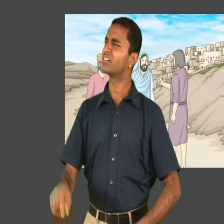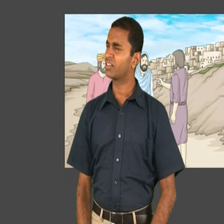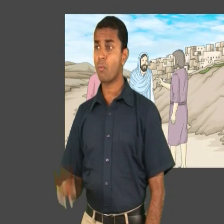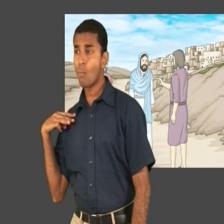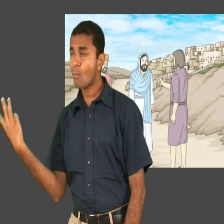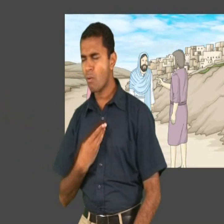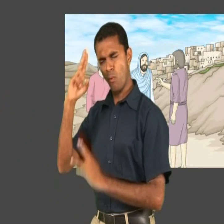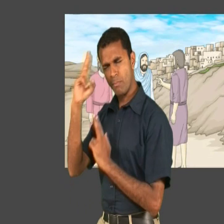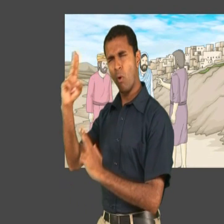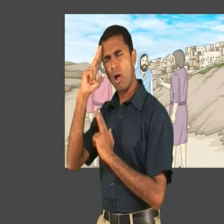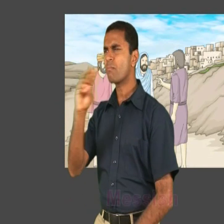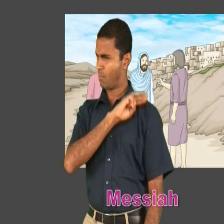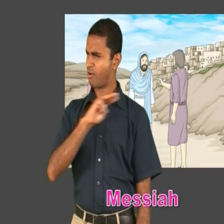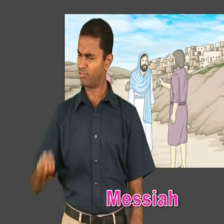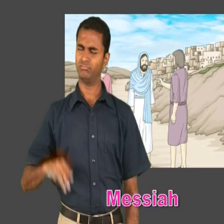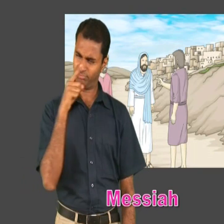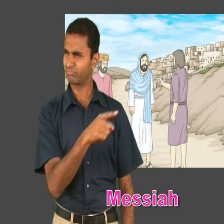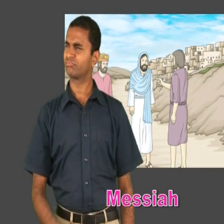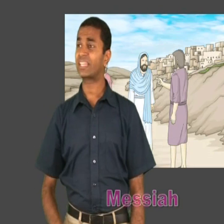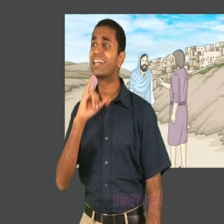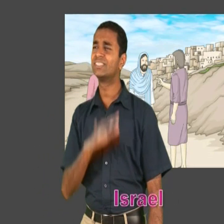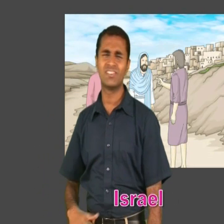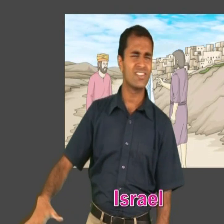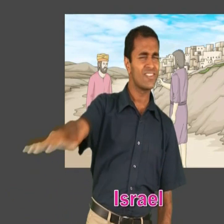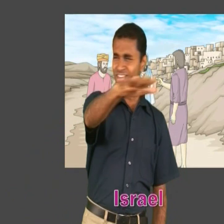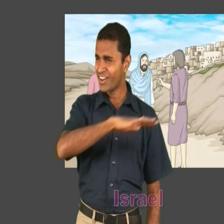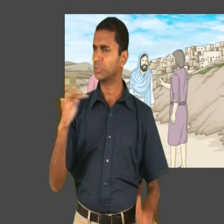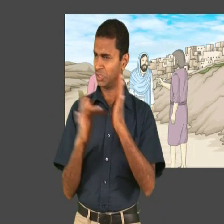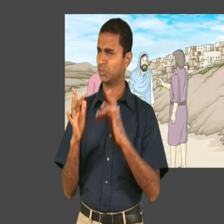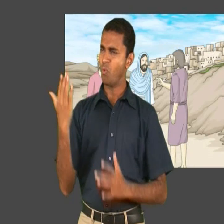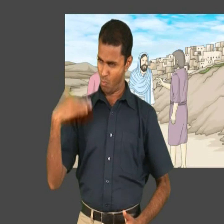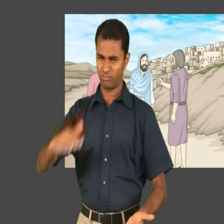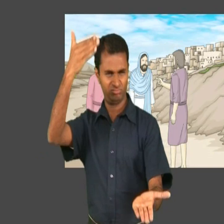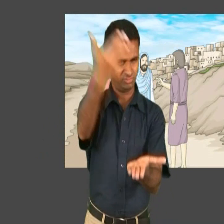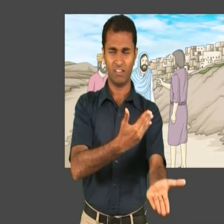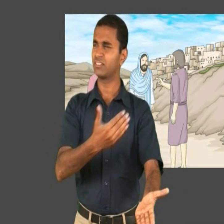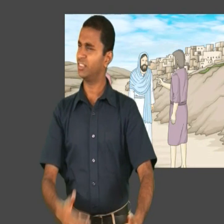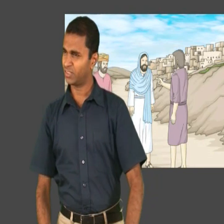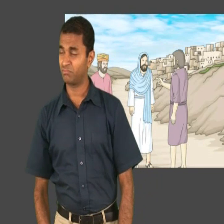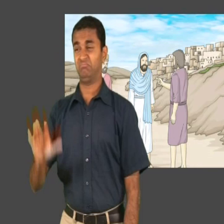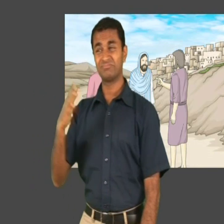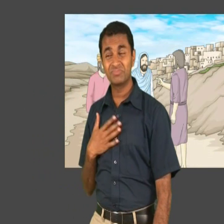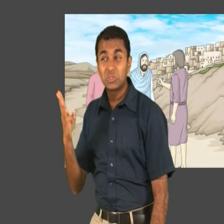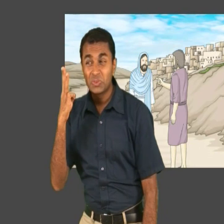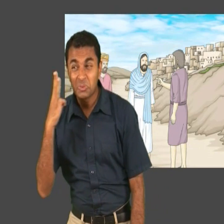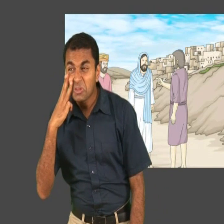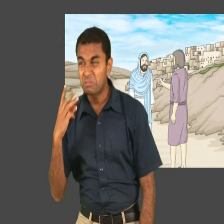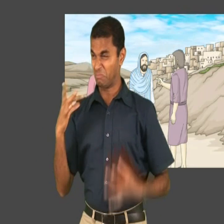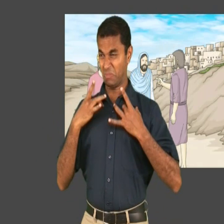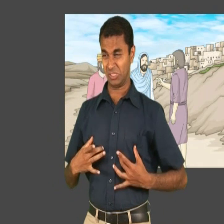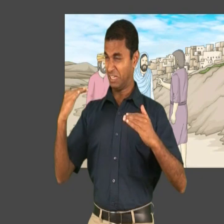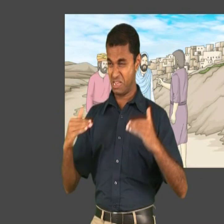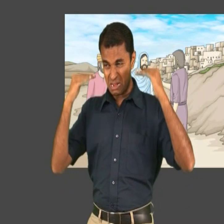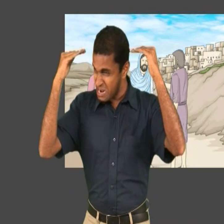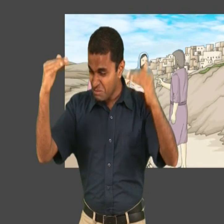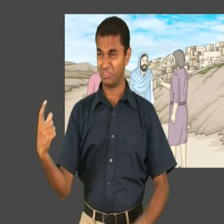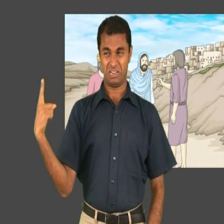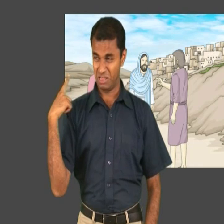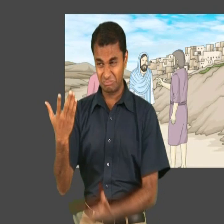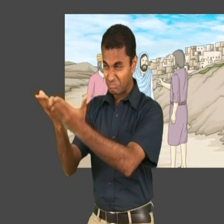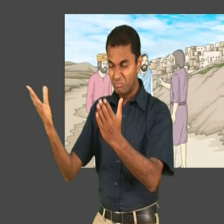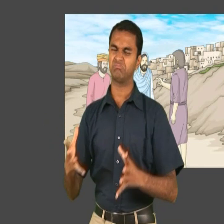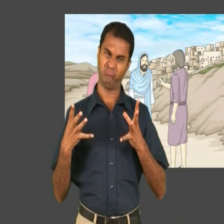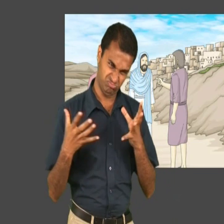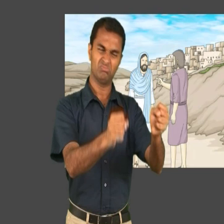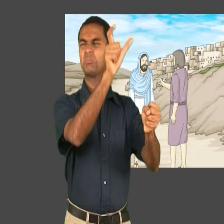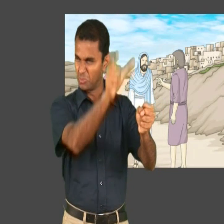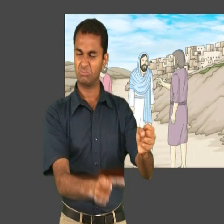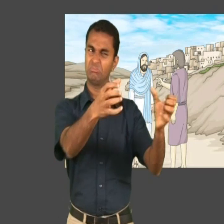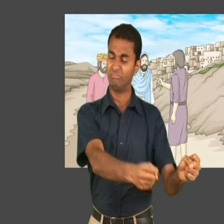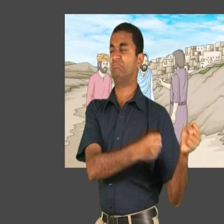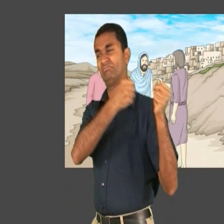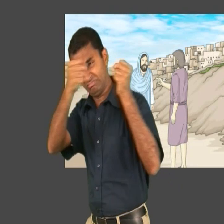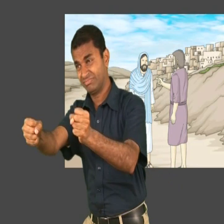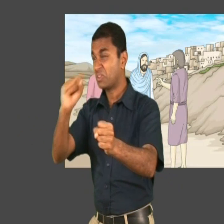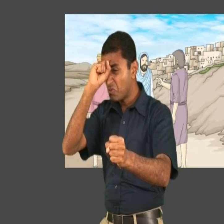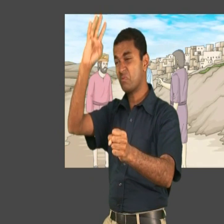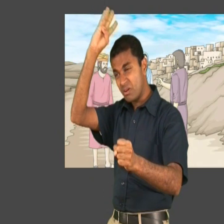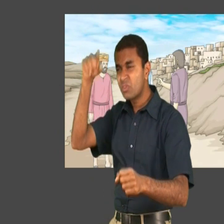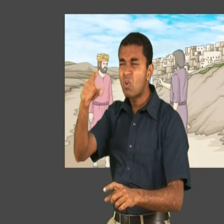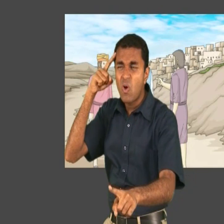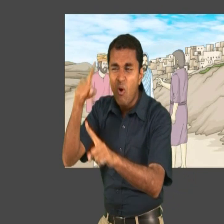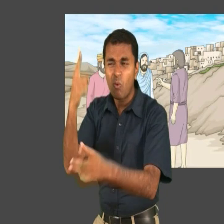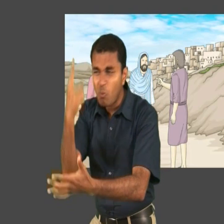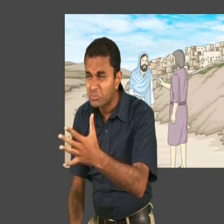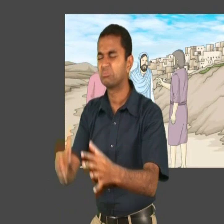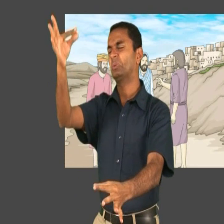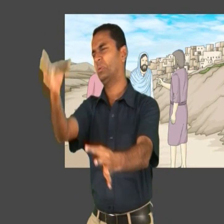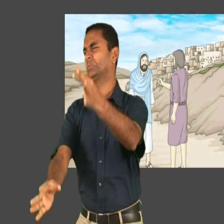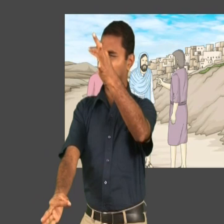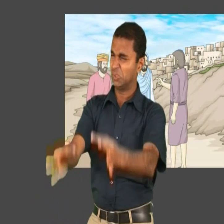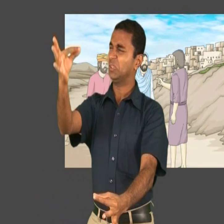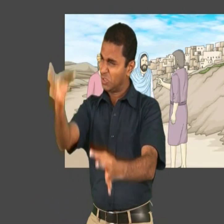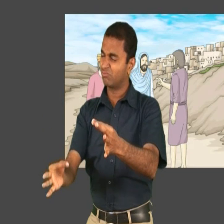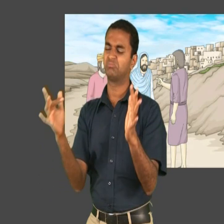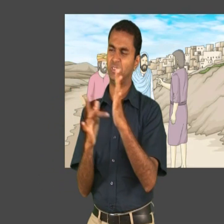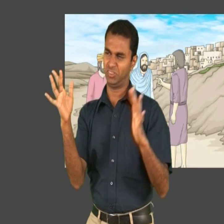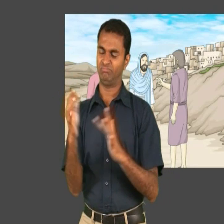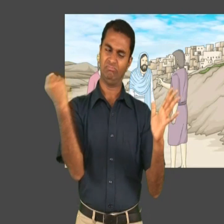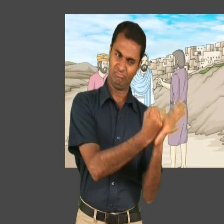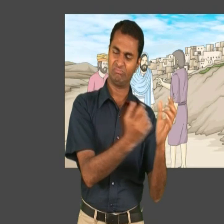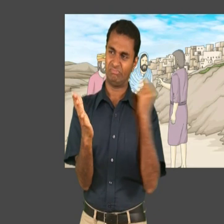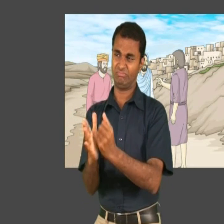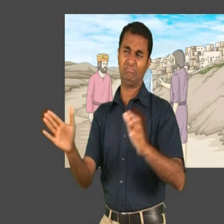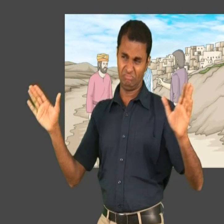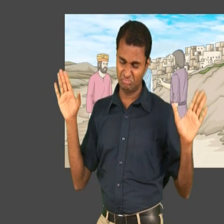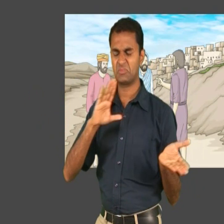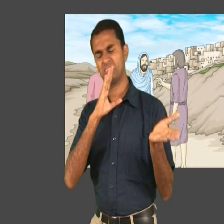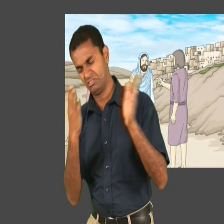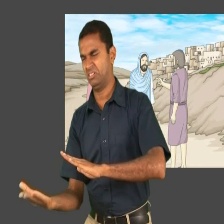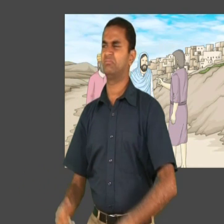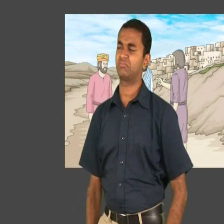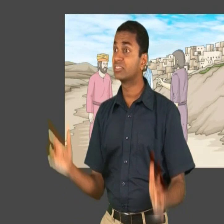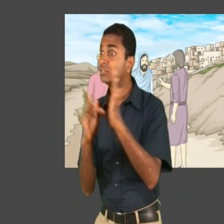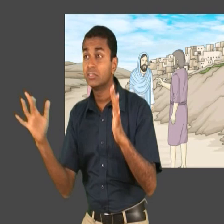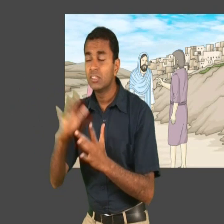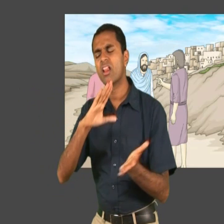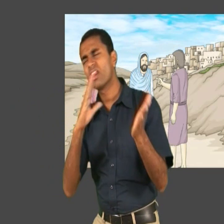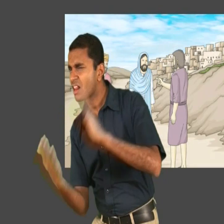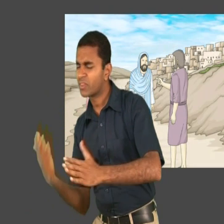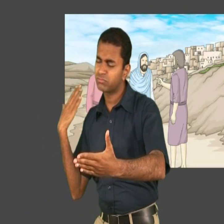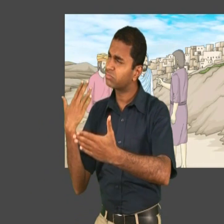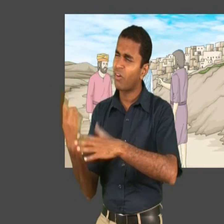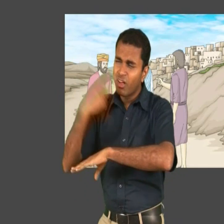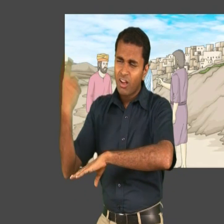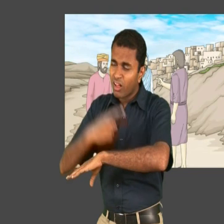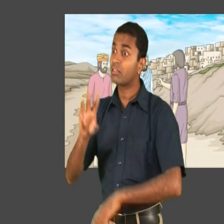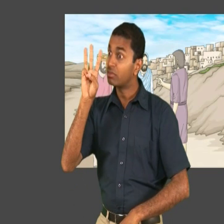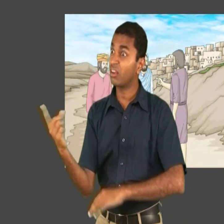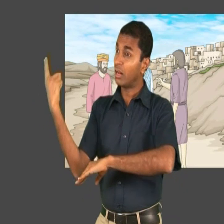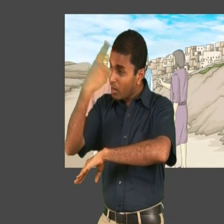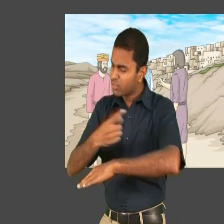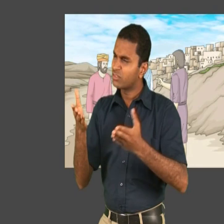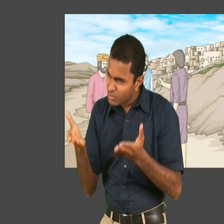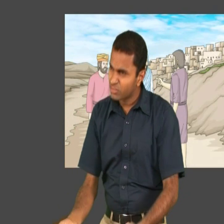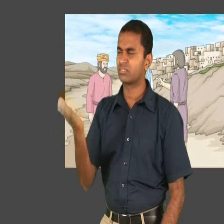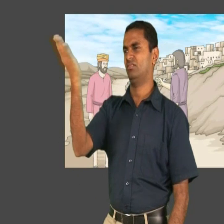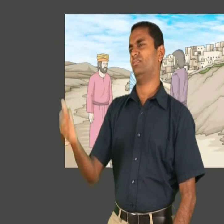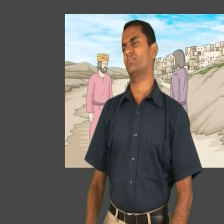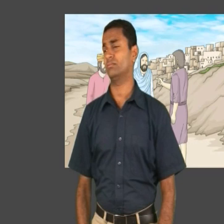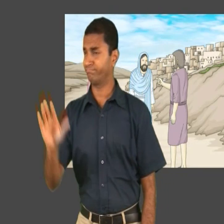But we were hoping He was the One who would redeem Israel. And besides all this, it is the third day since these things took place. Furthermore, some of our women astounded us.